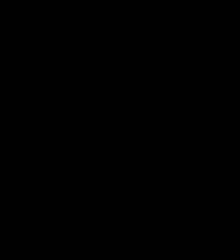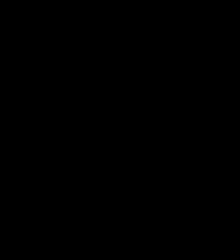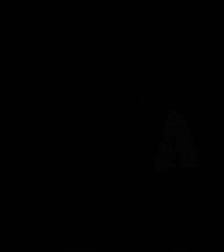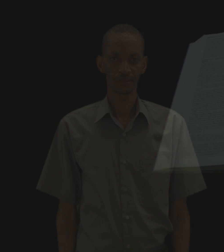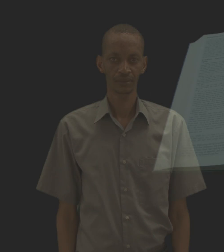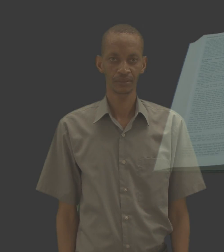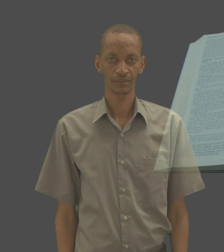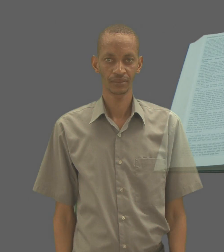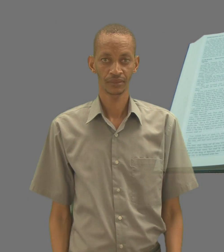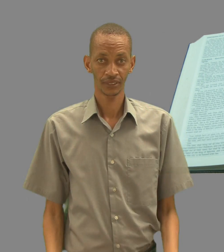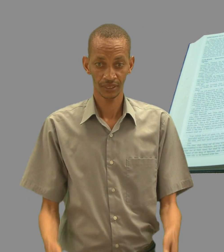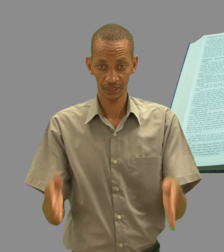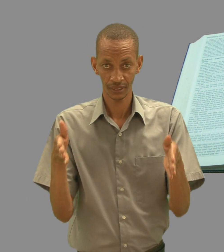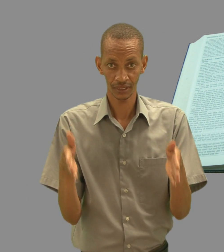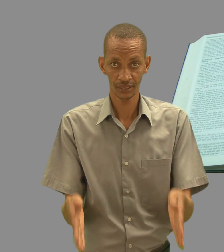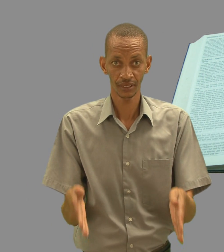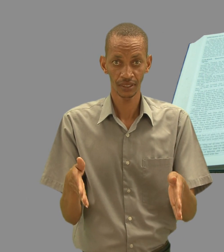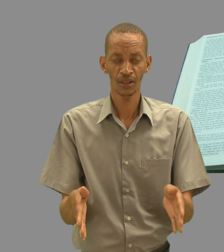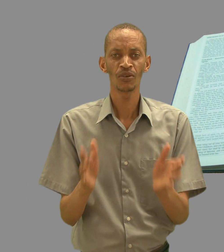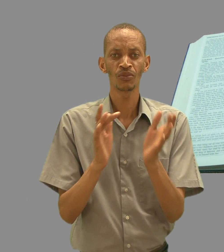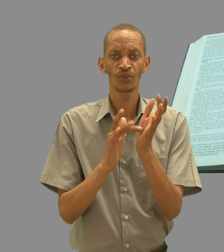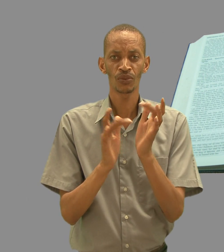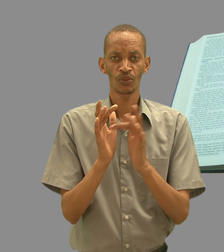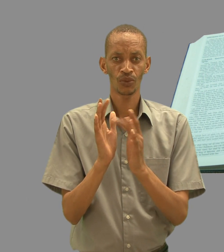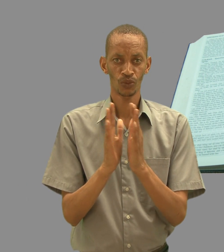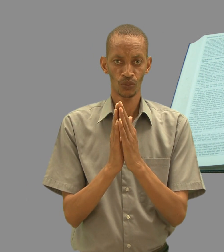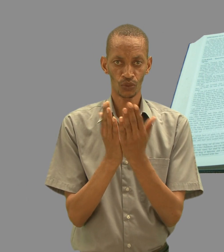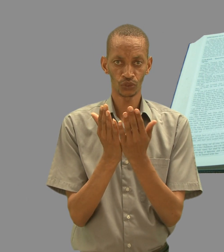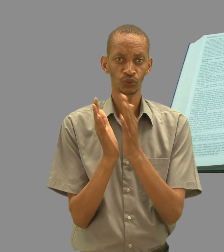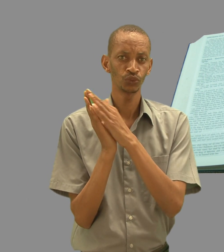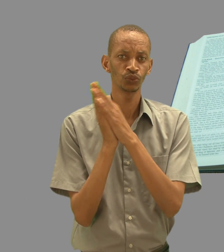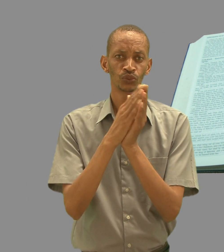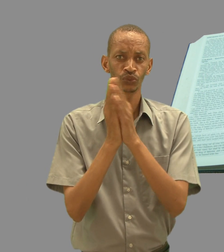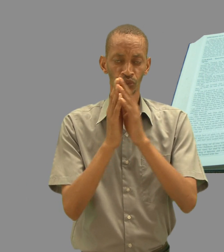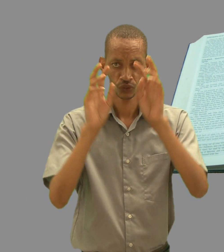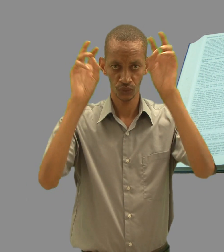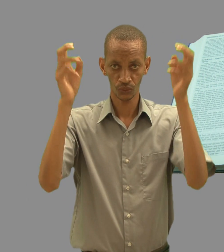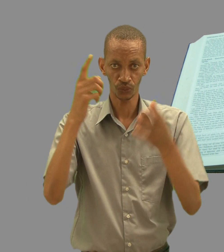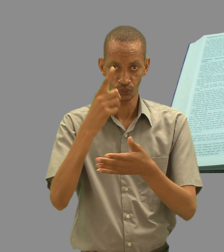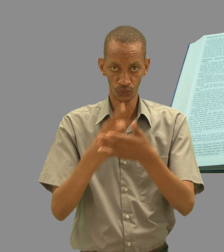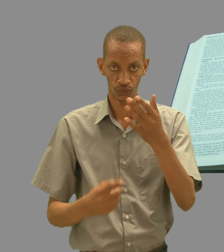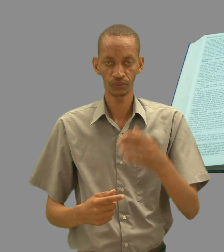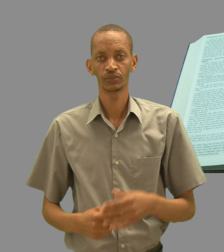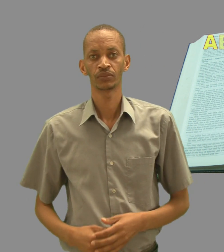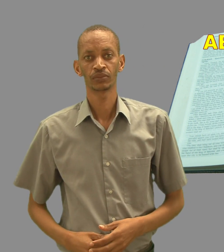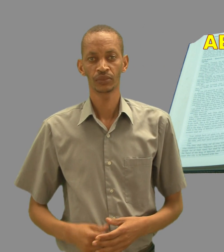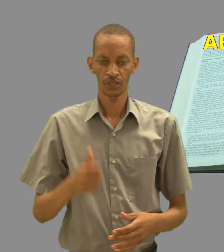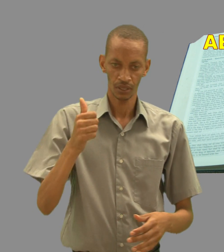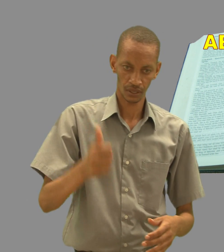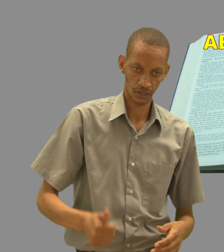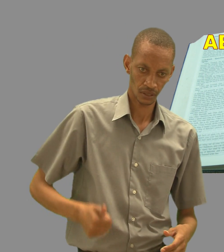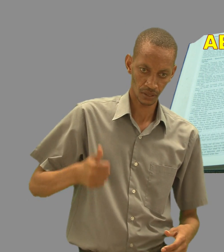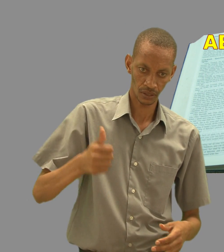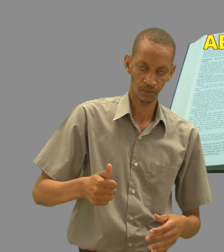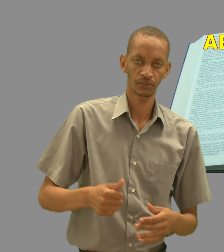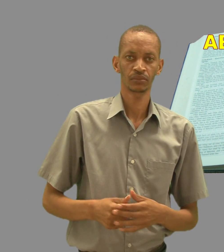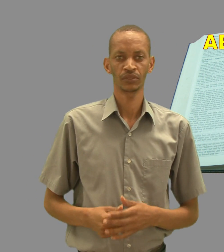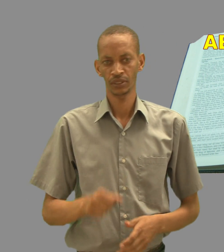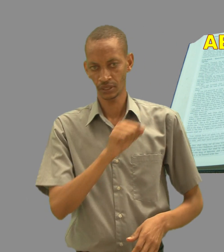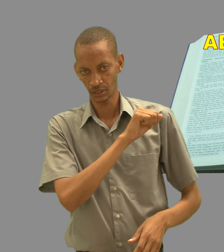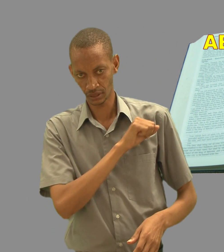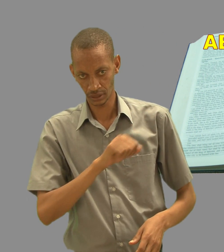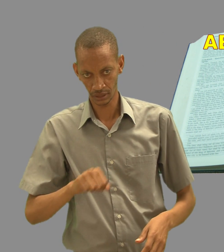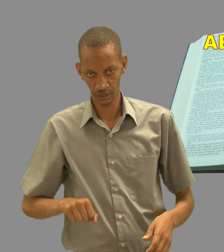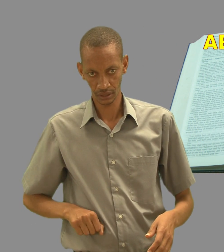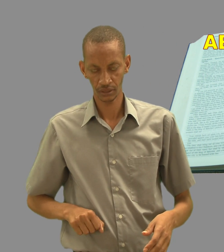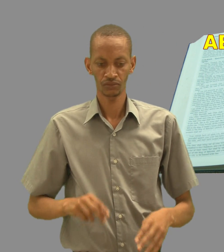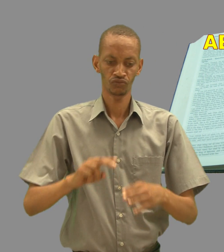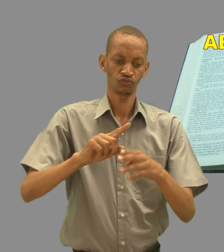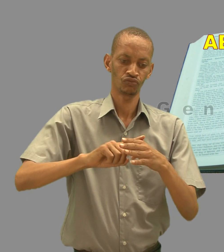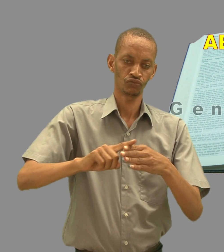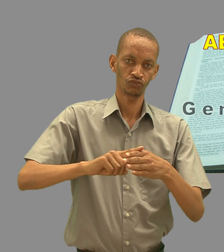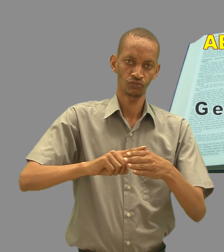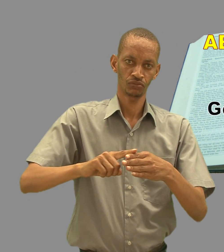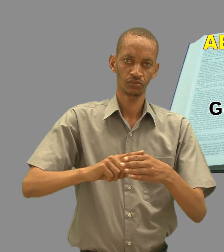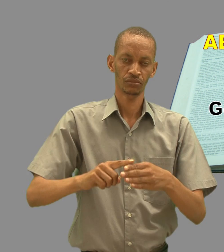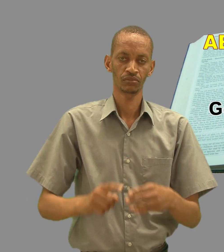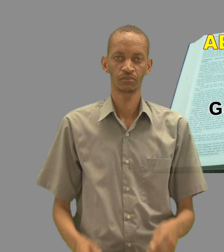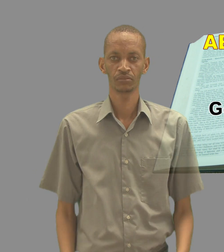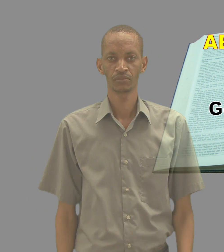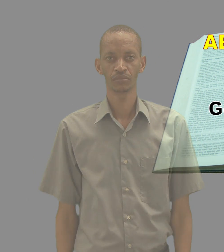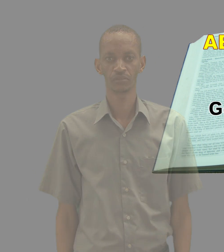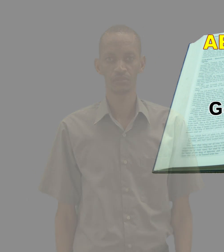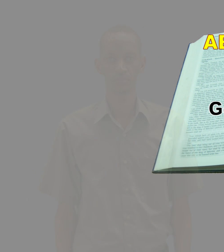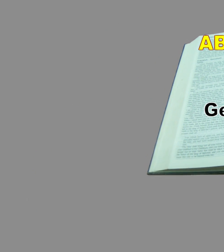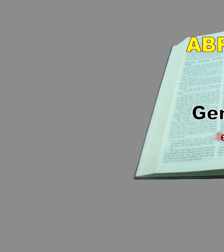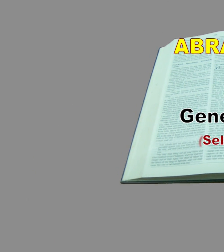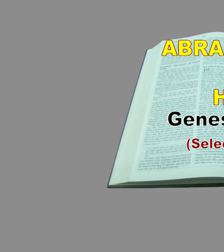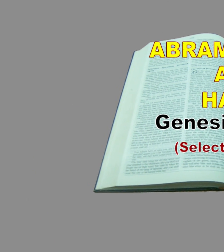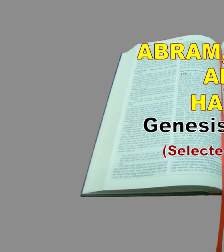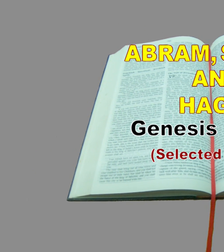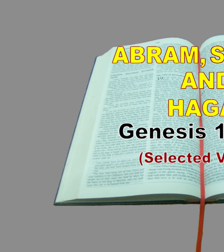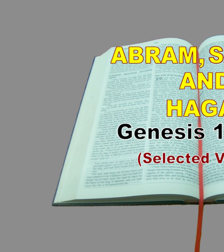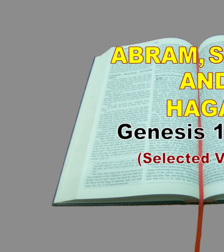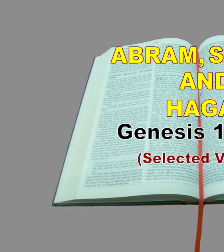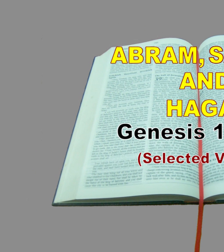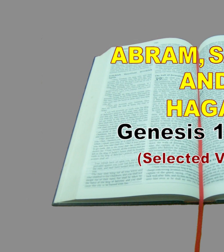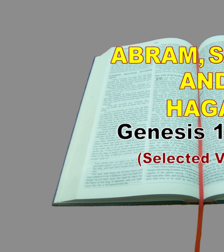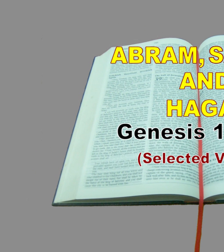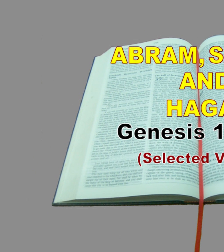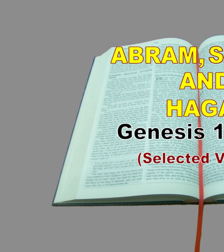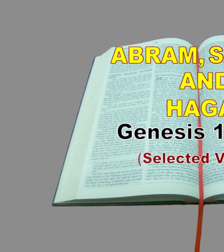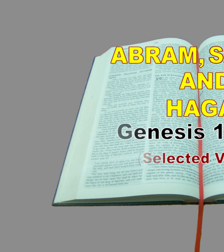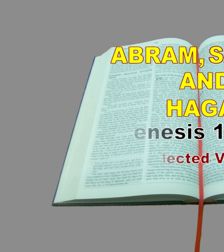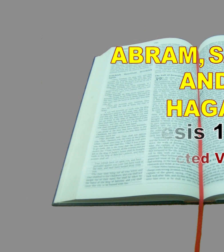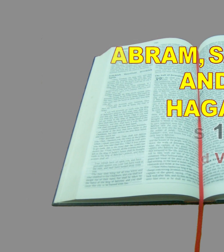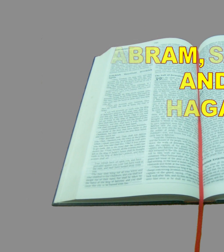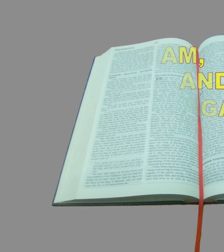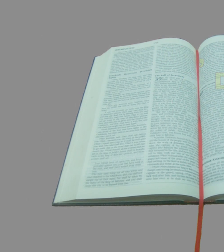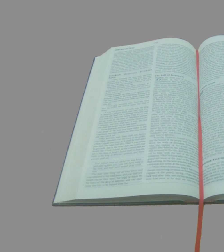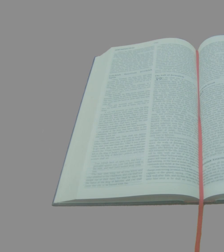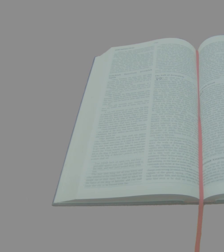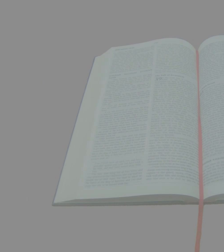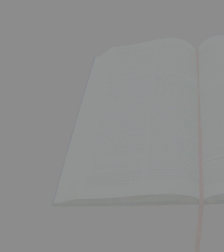Abram, Sarai and Hagar